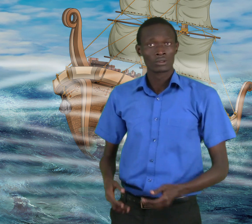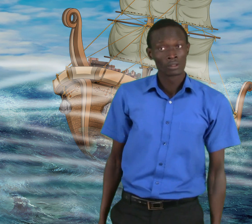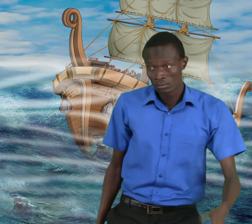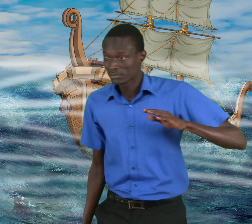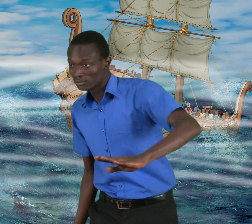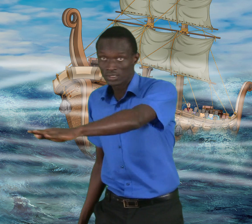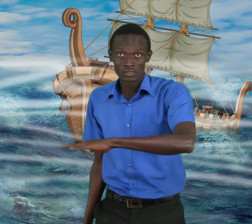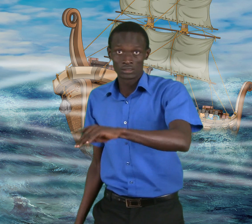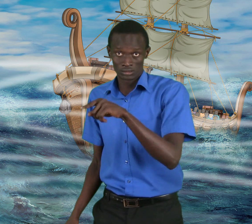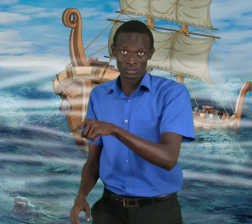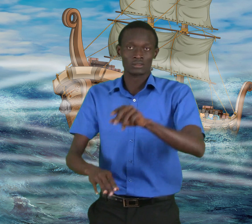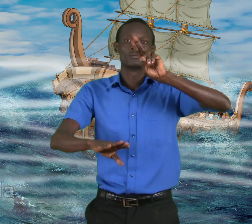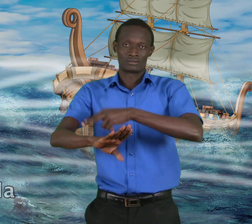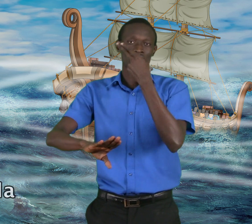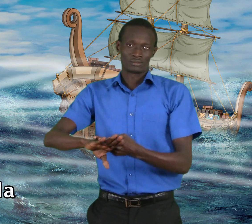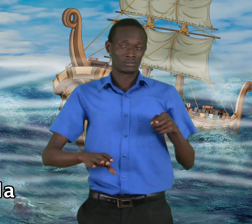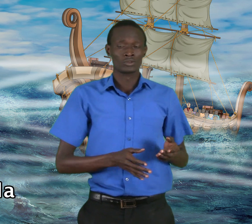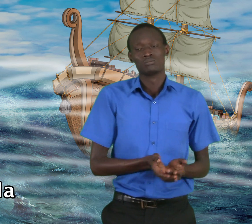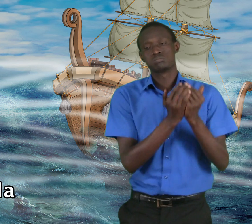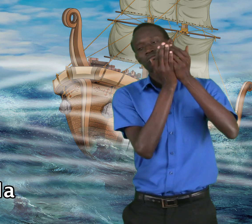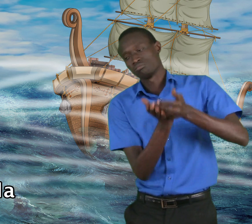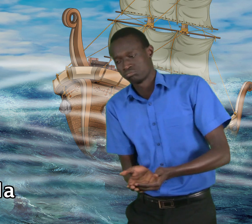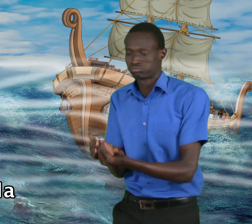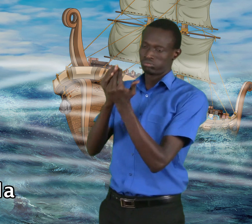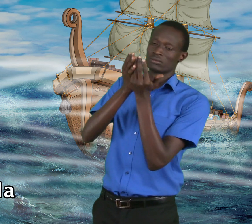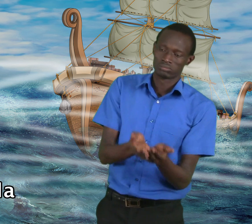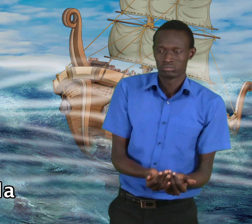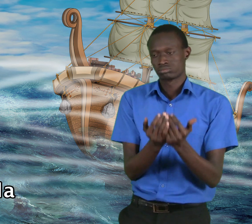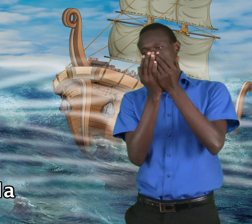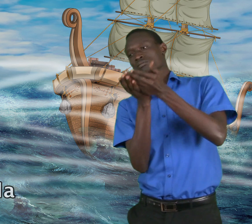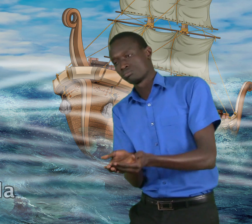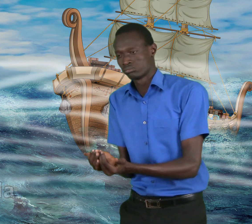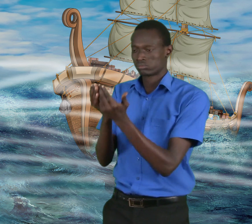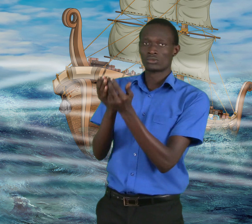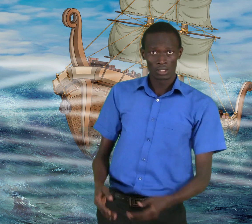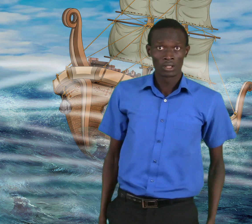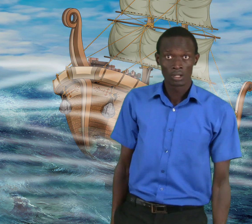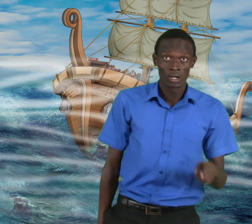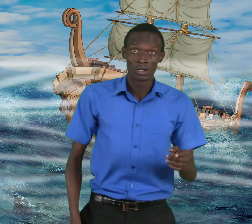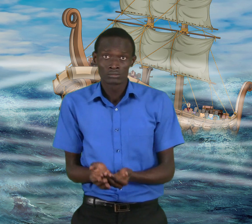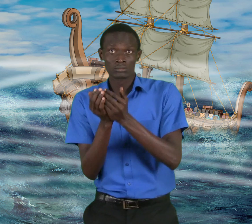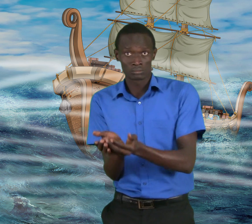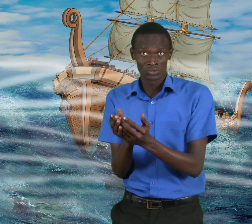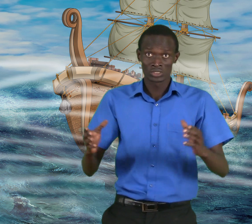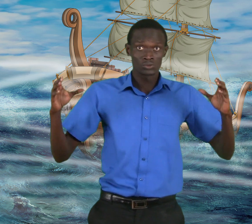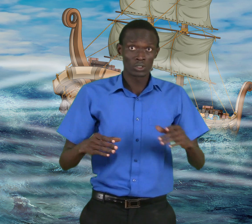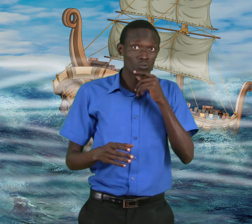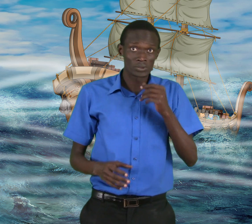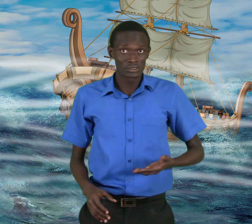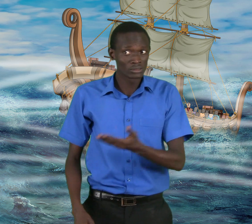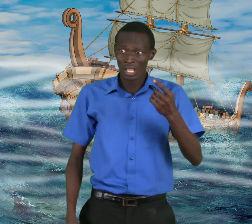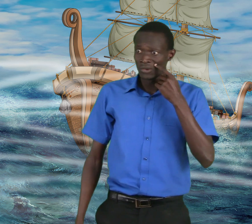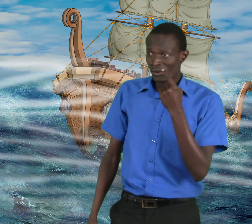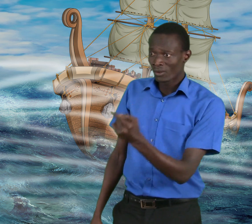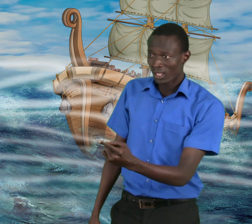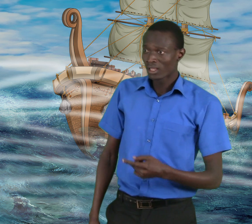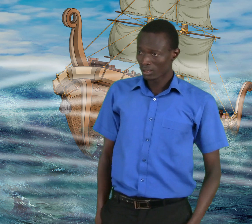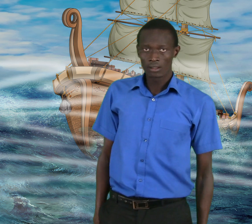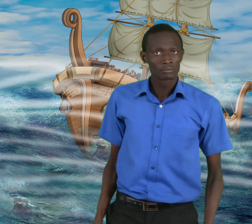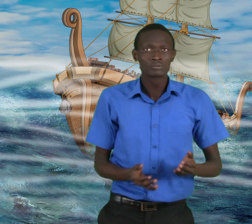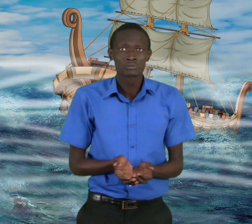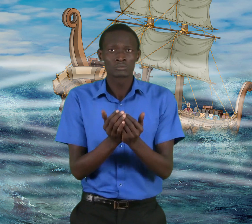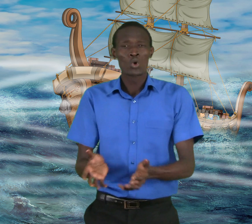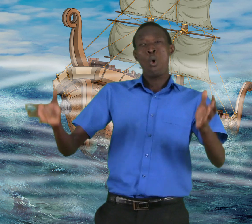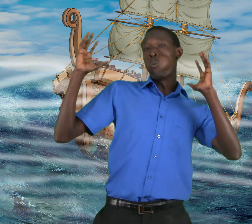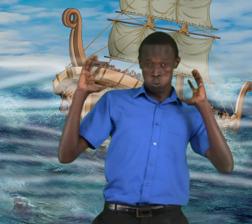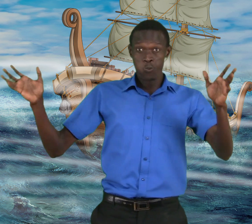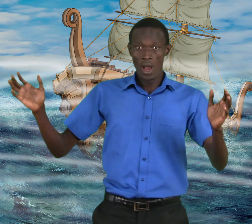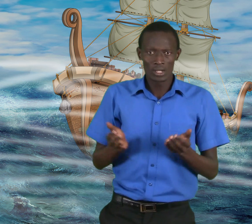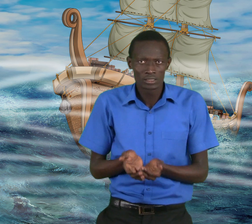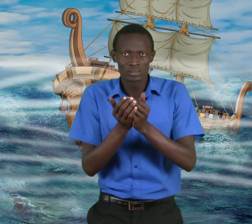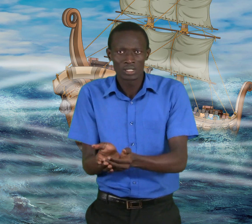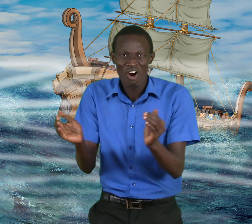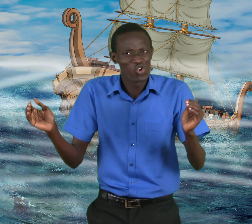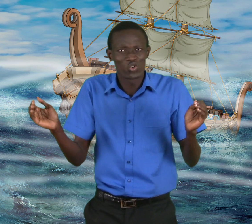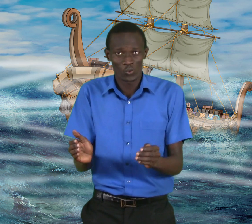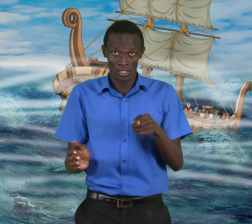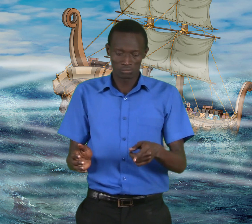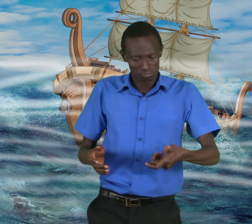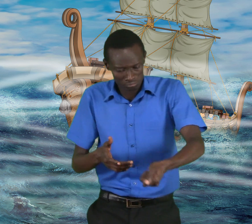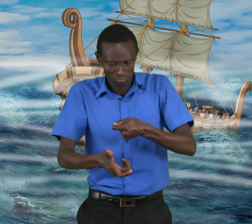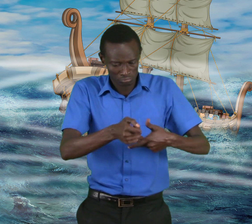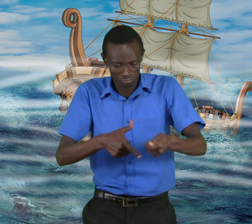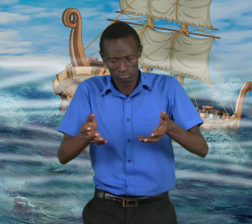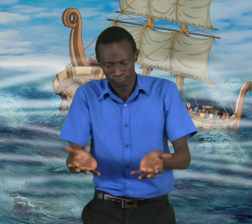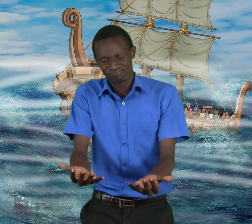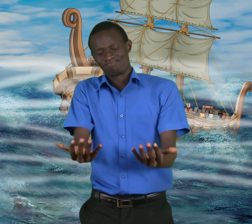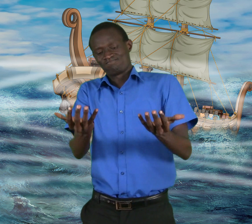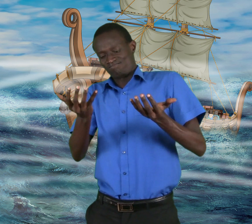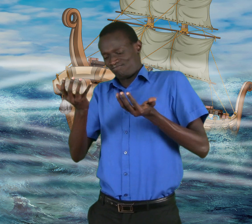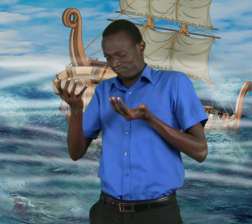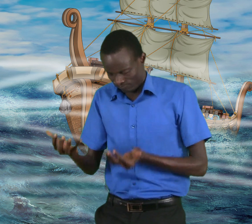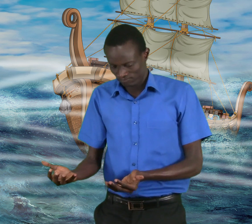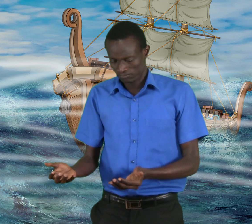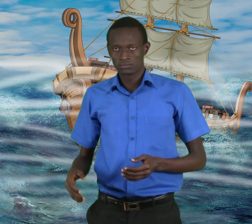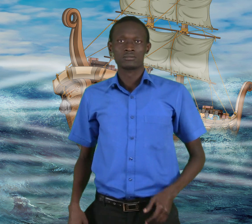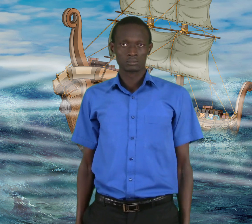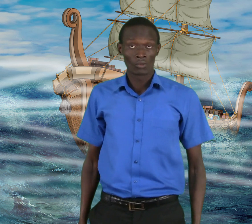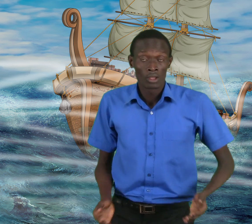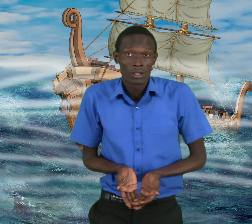Passing to the lee of a small island called Cauda, we barely managed to secure the lifeboat.